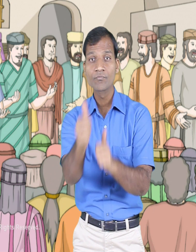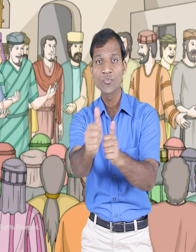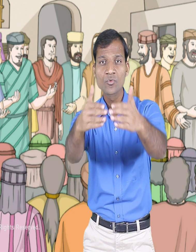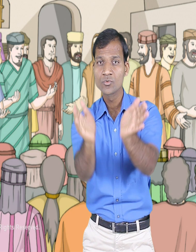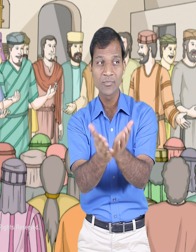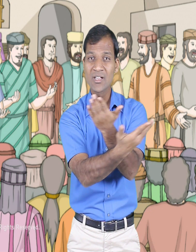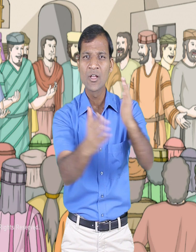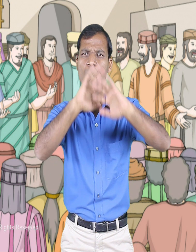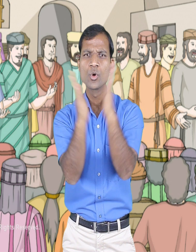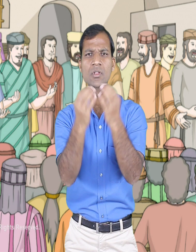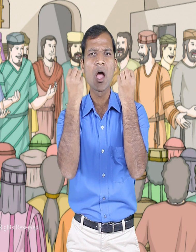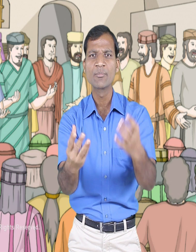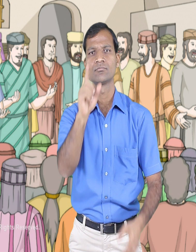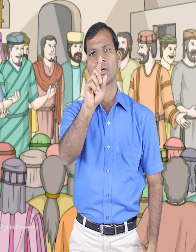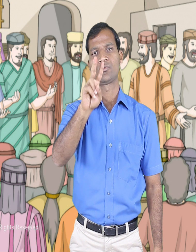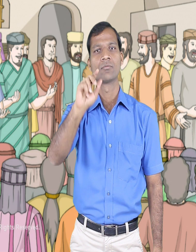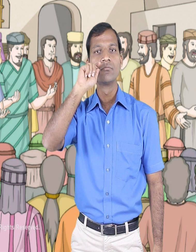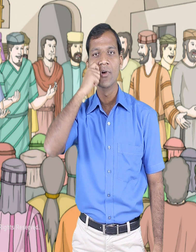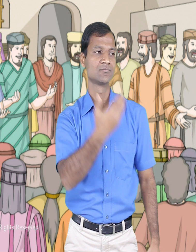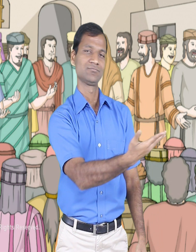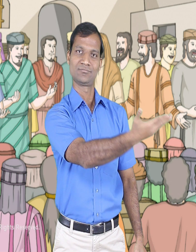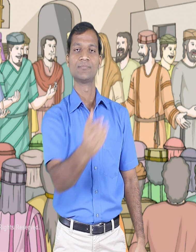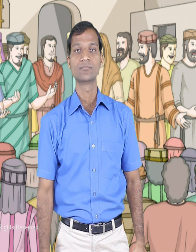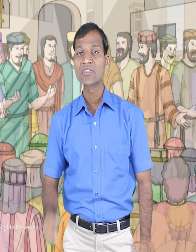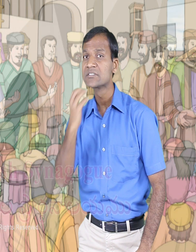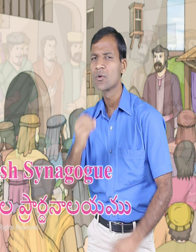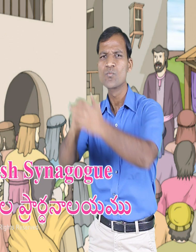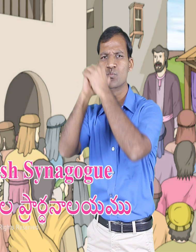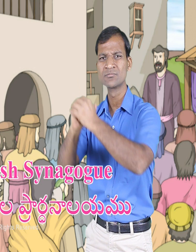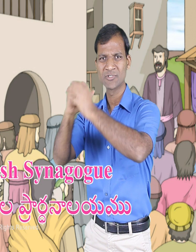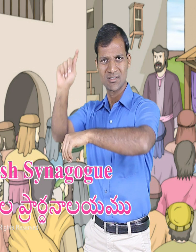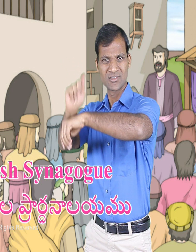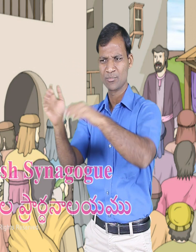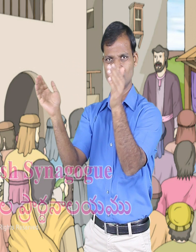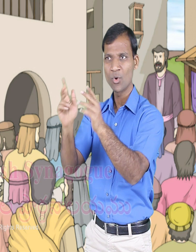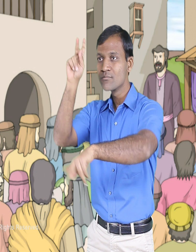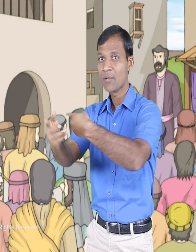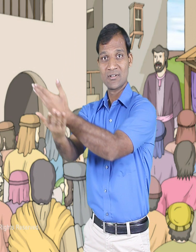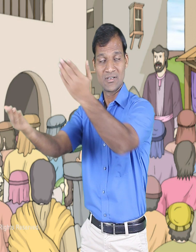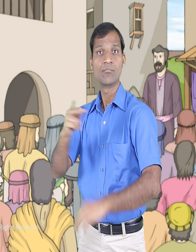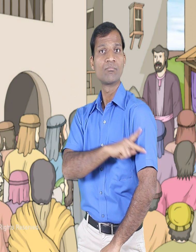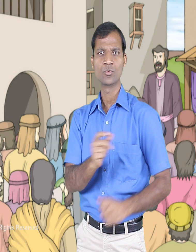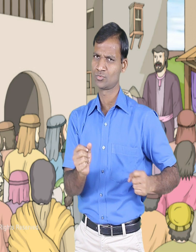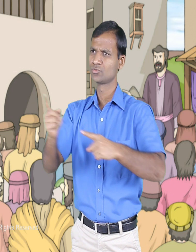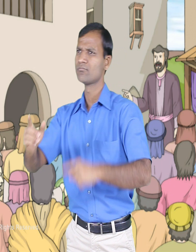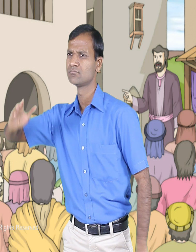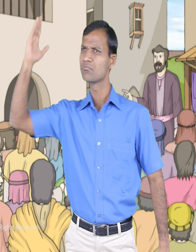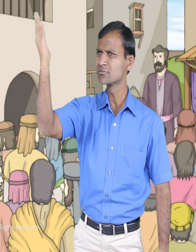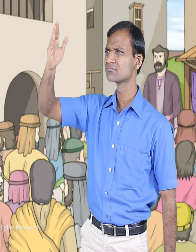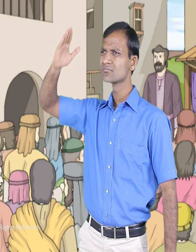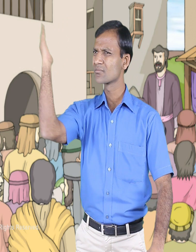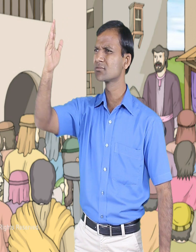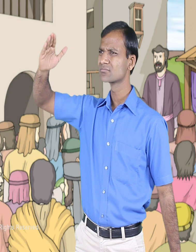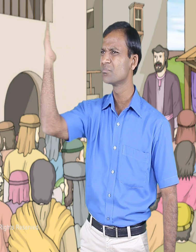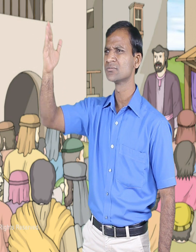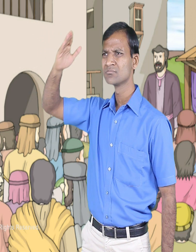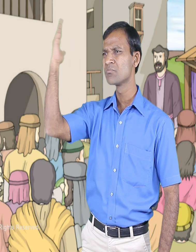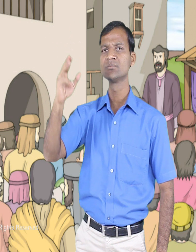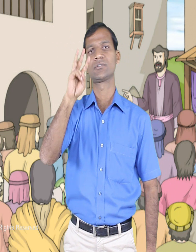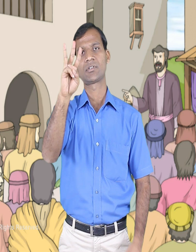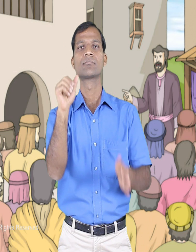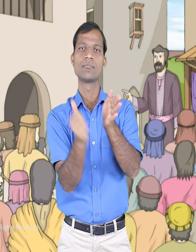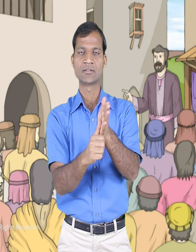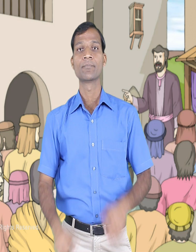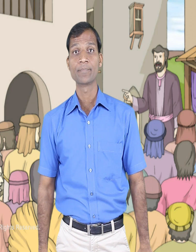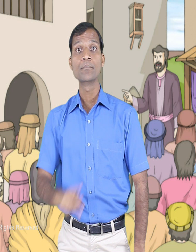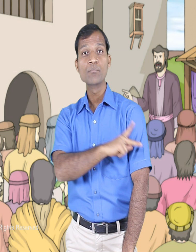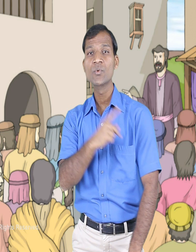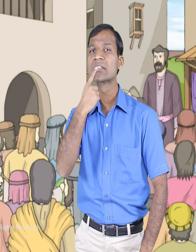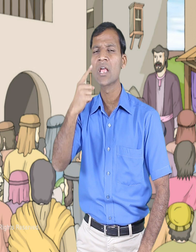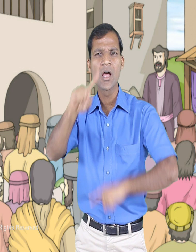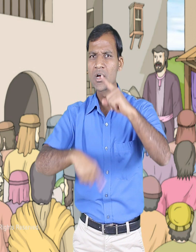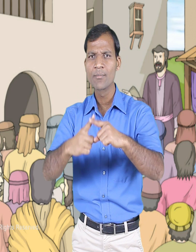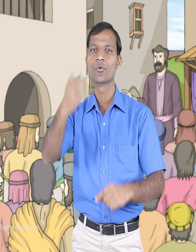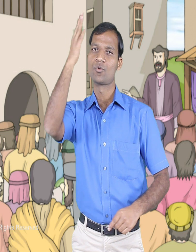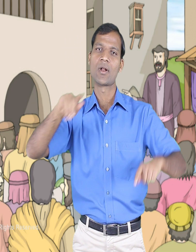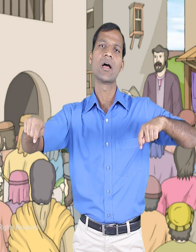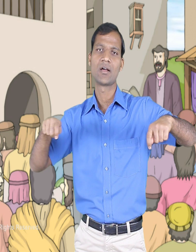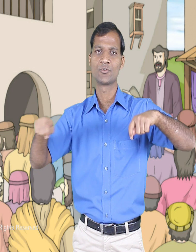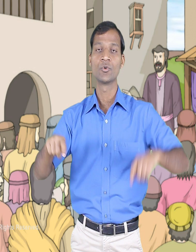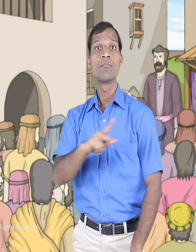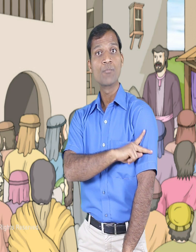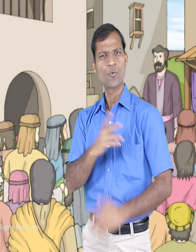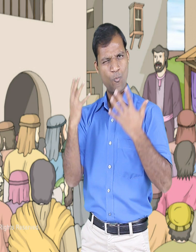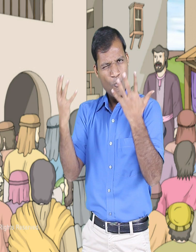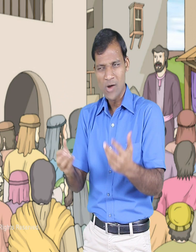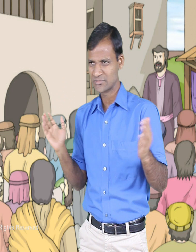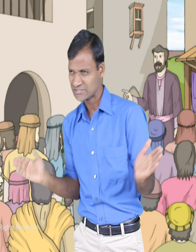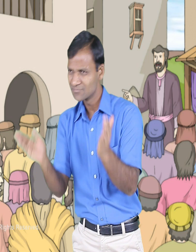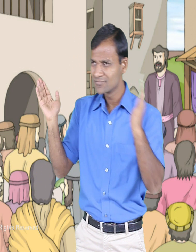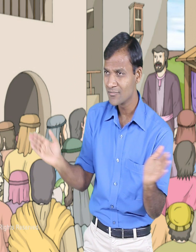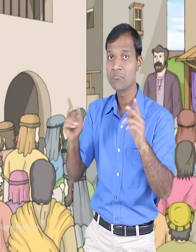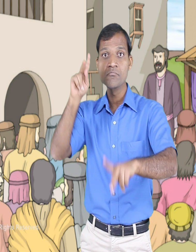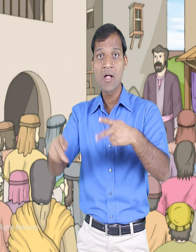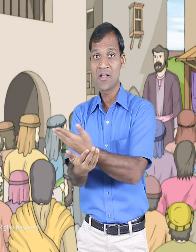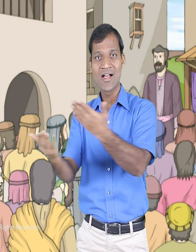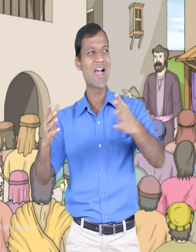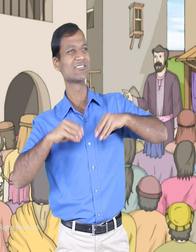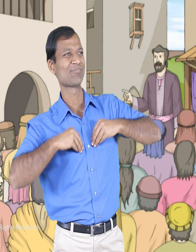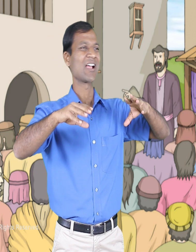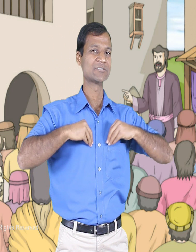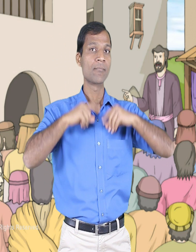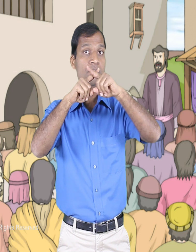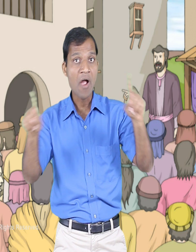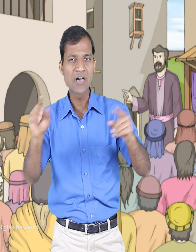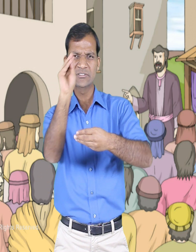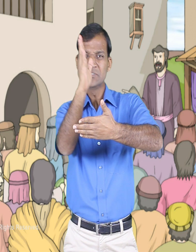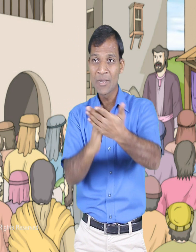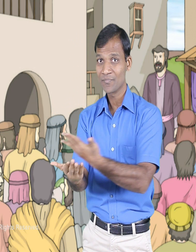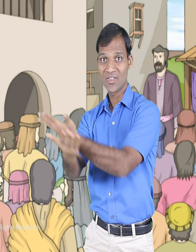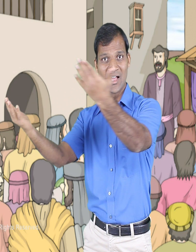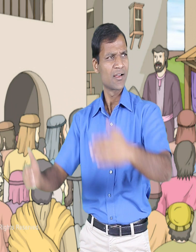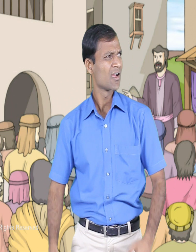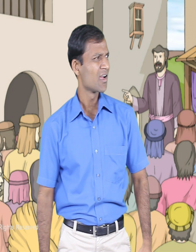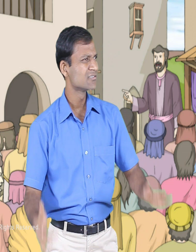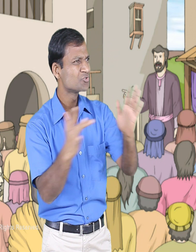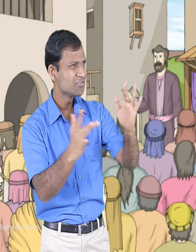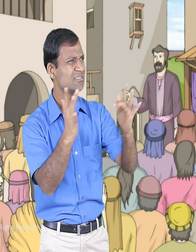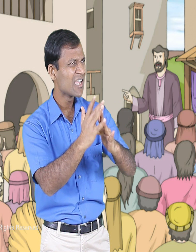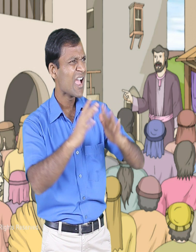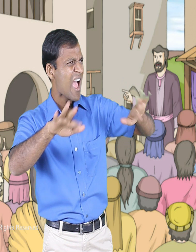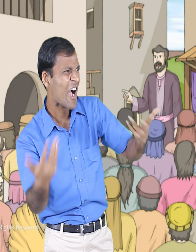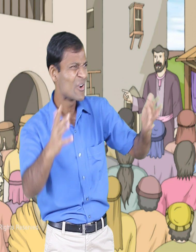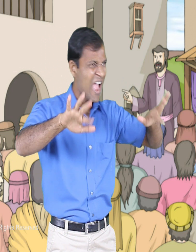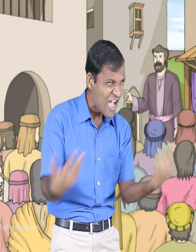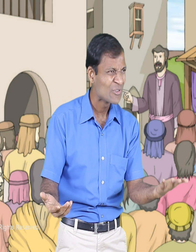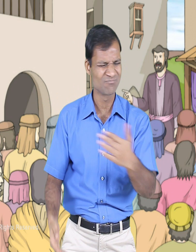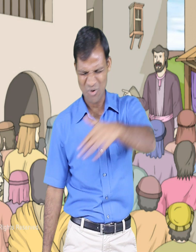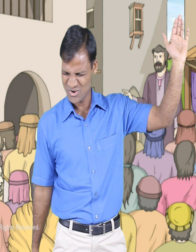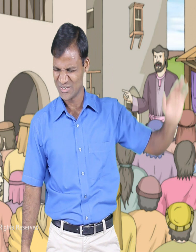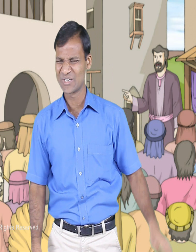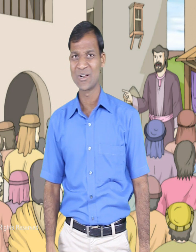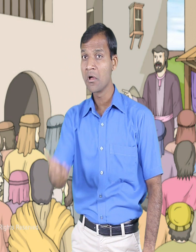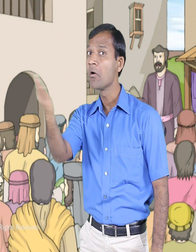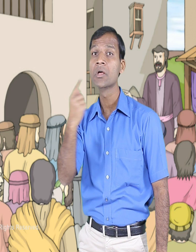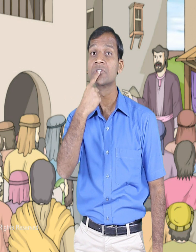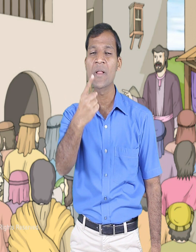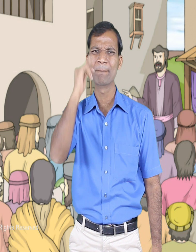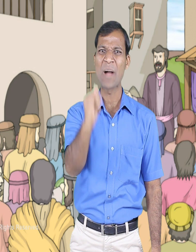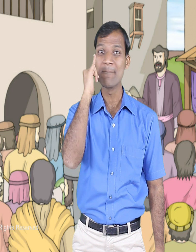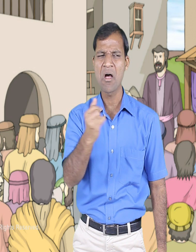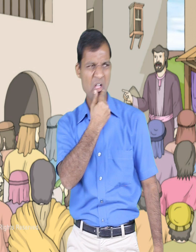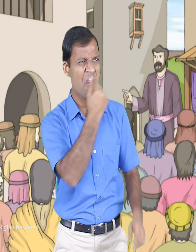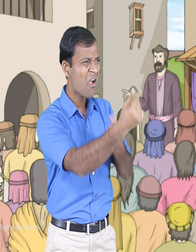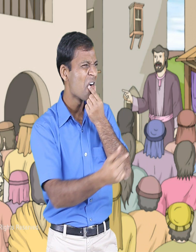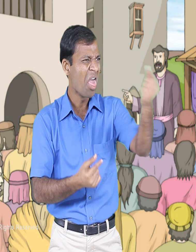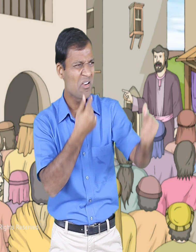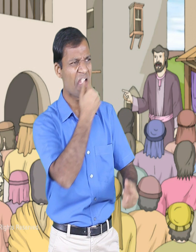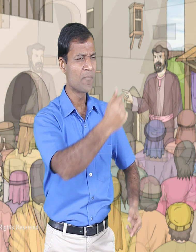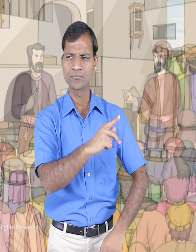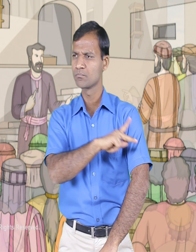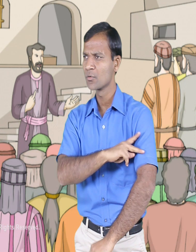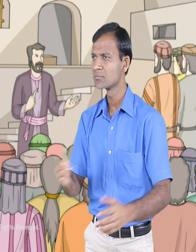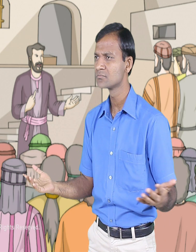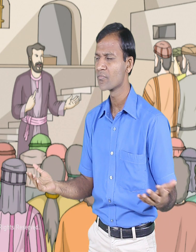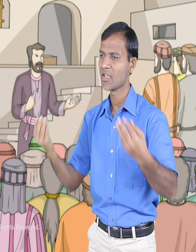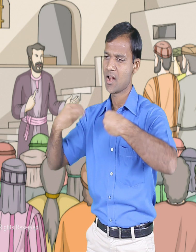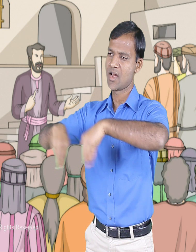Then Paul went into the synagogue and spoke boldly there for three months, arguing persuasively about the kingdom of God.